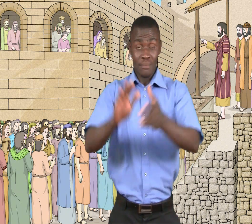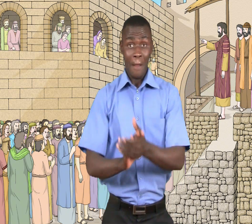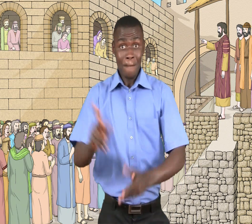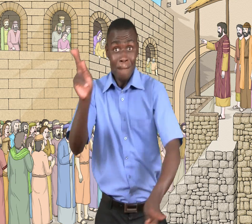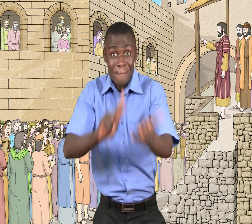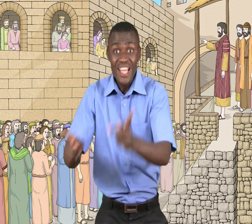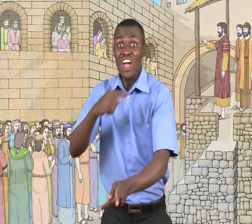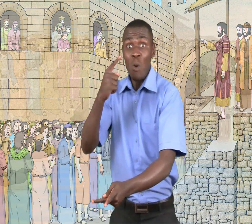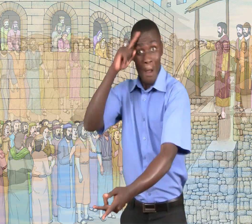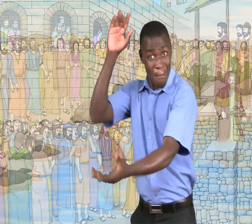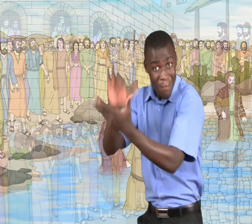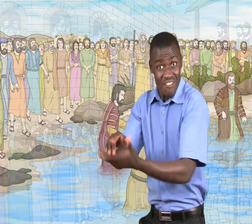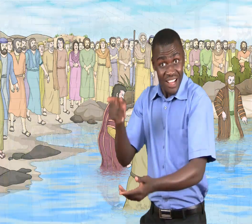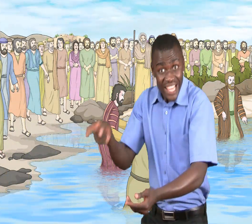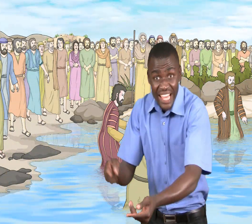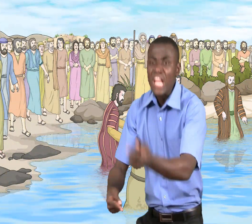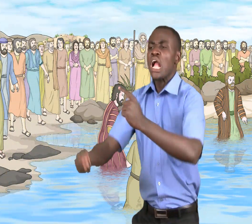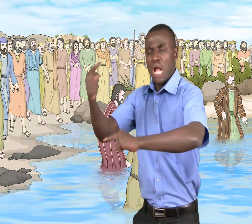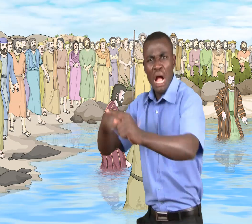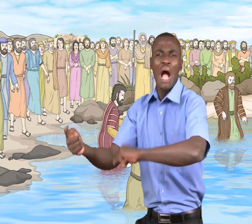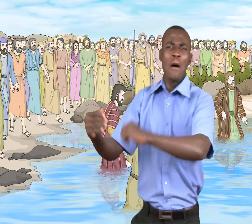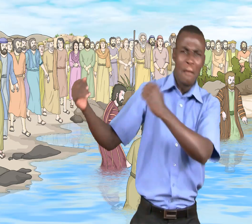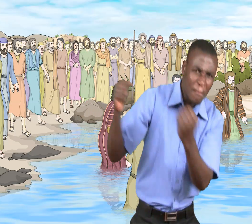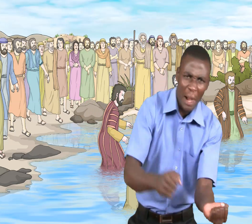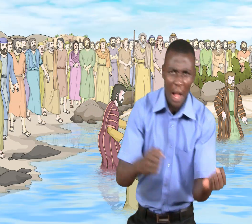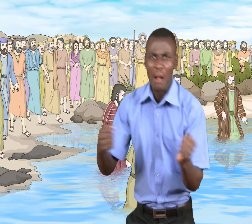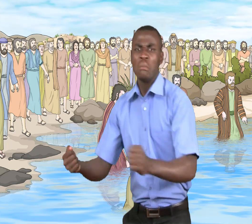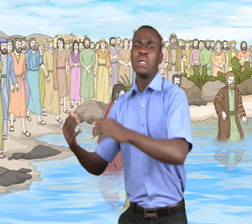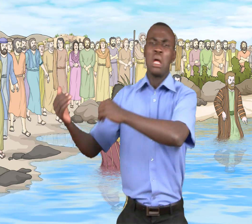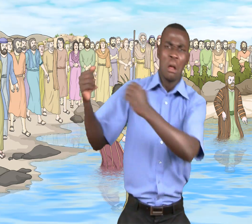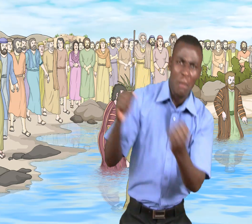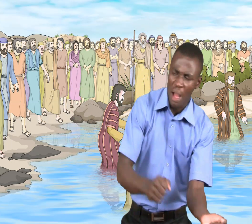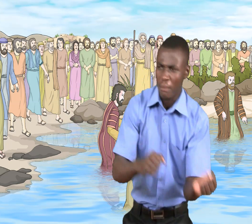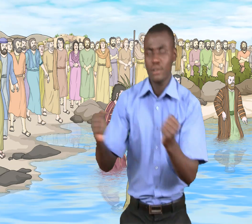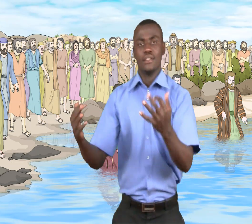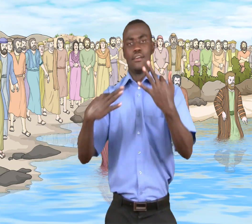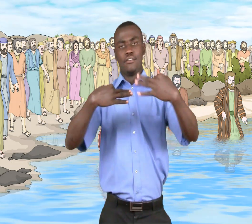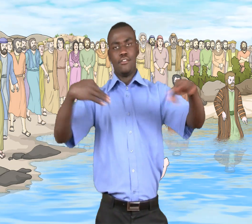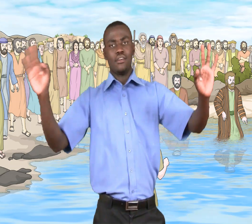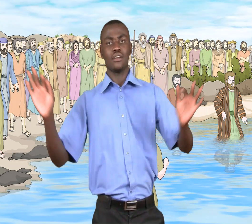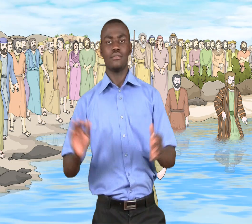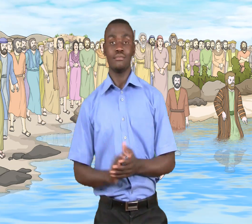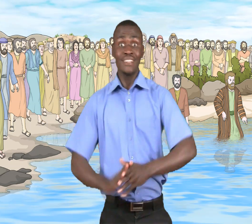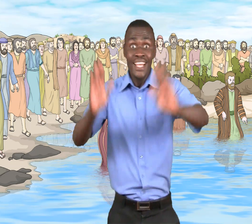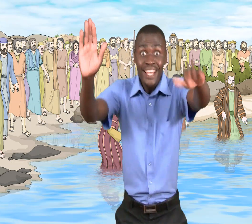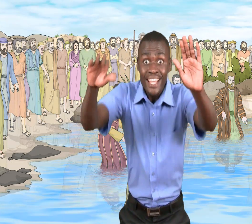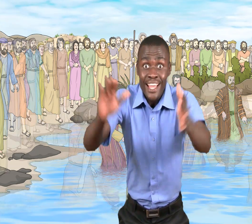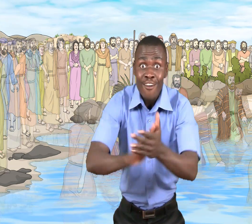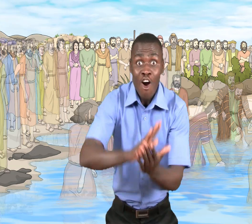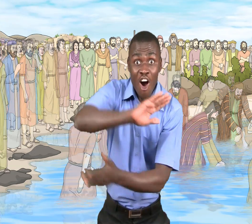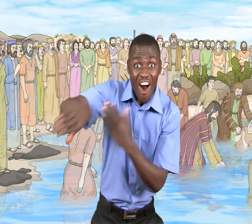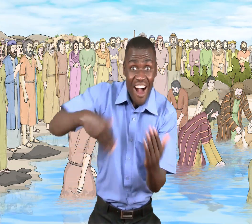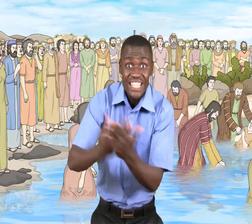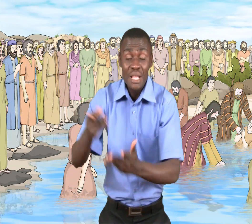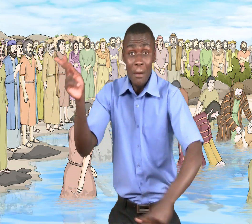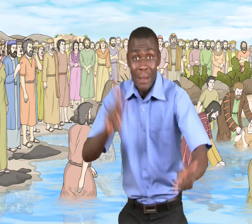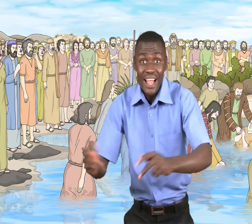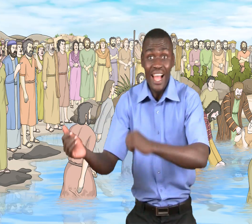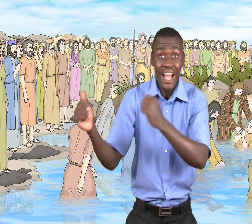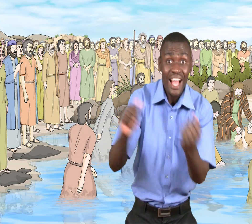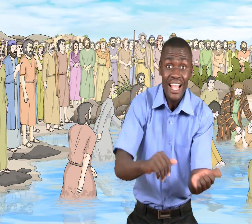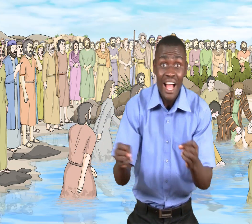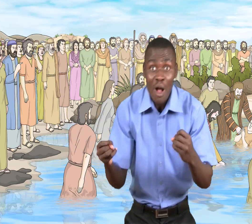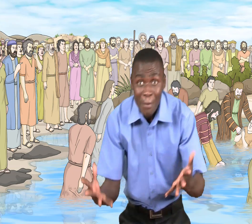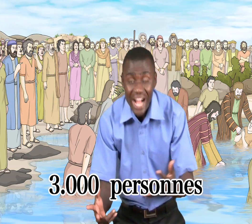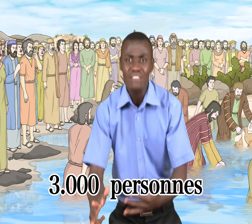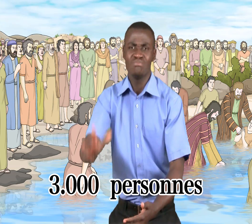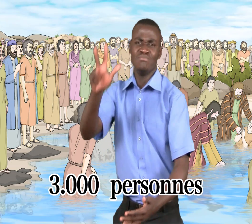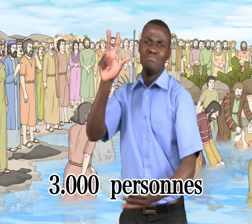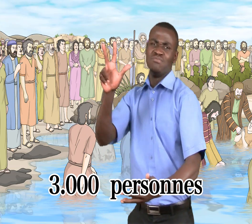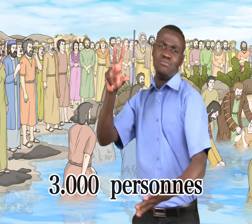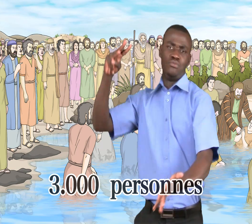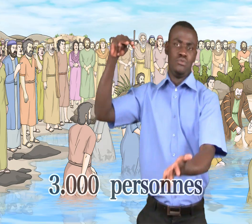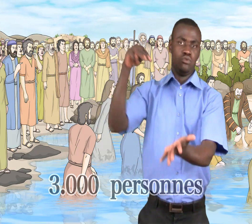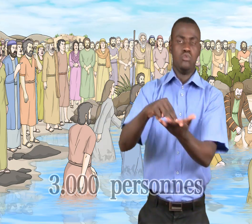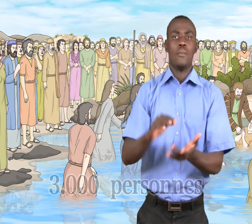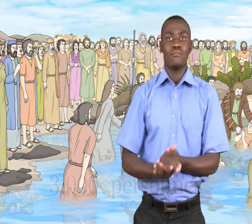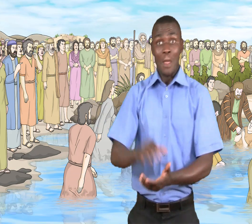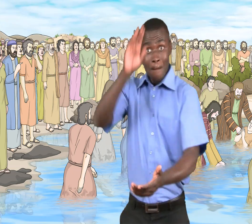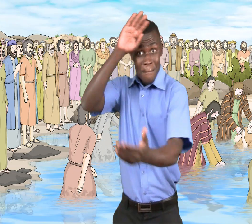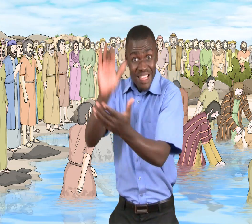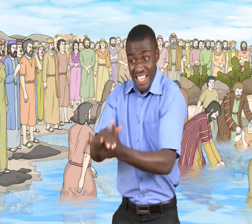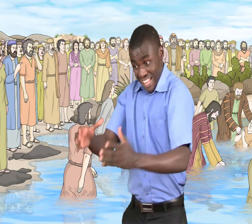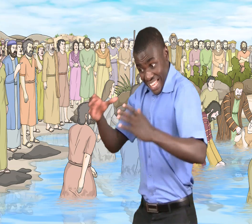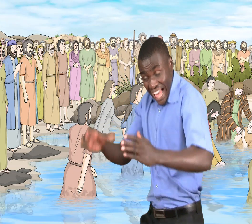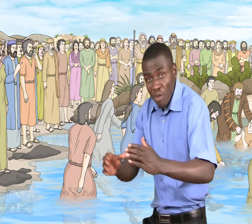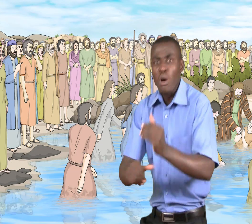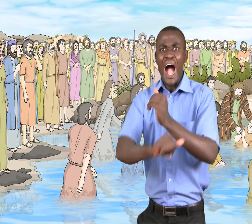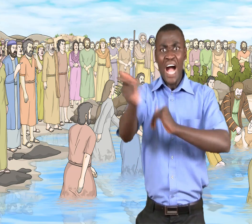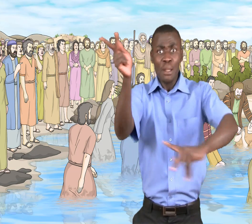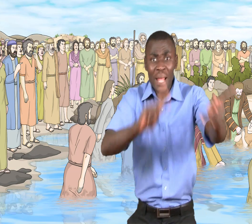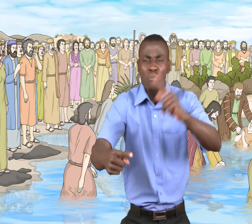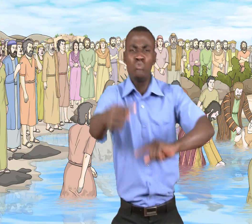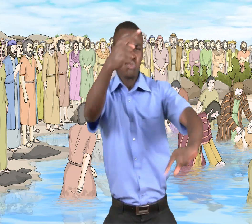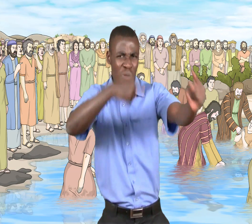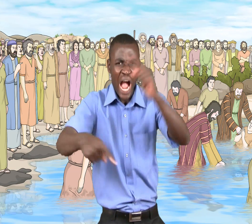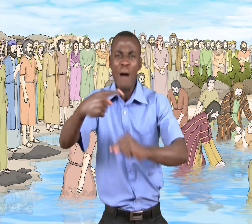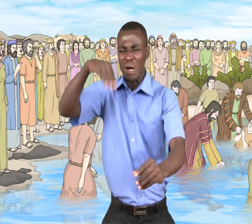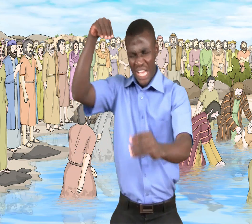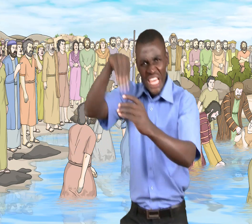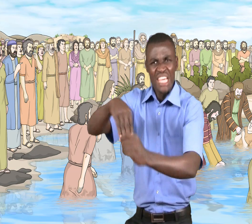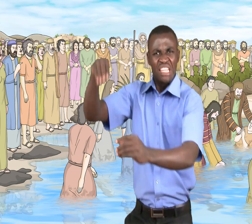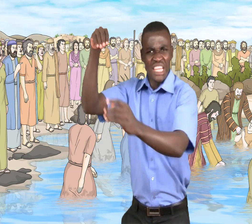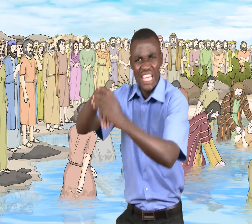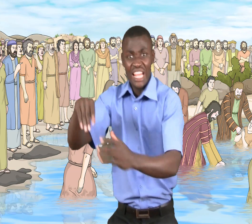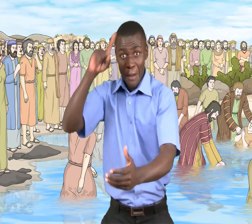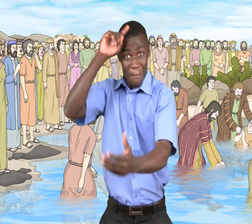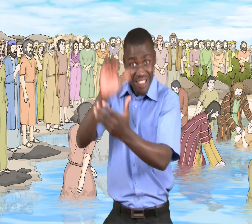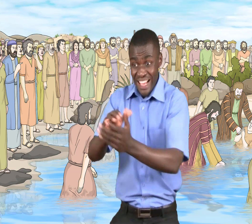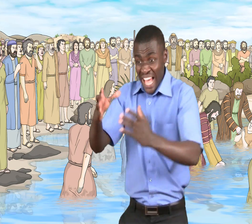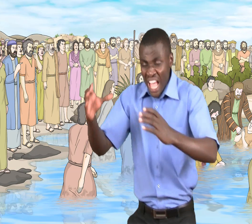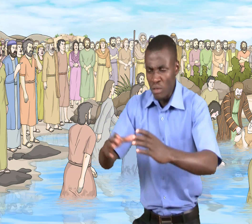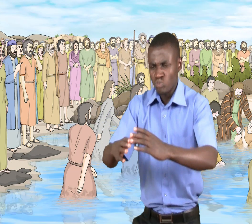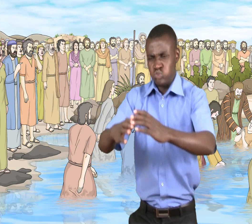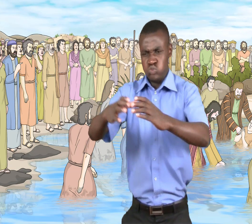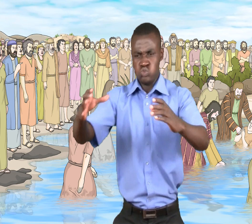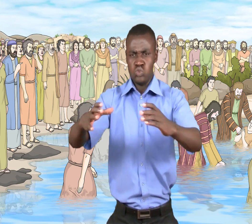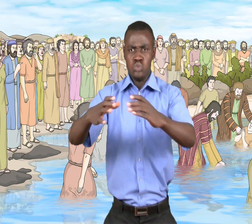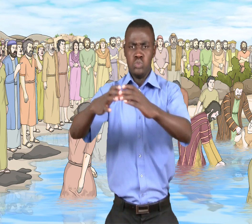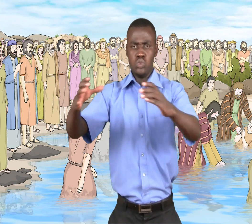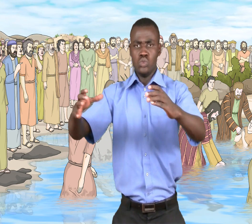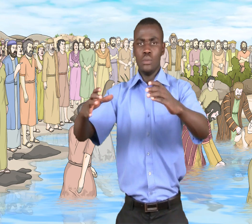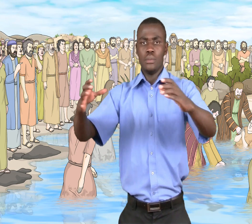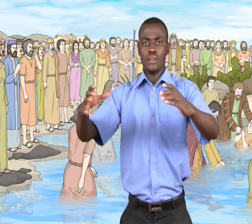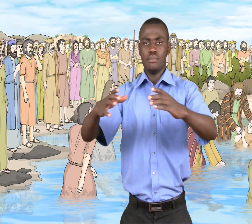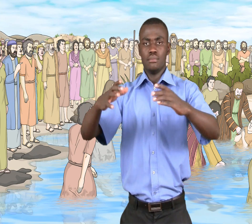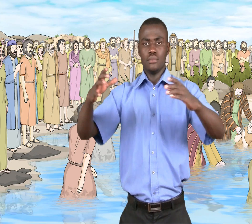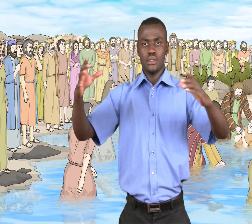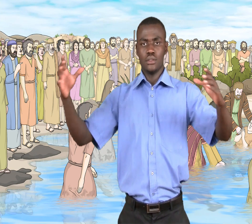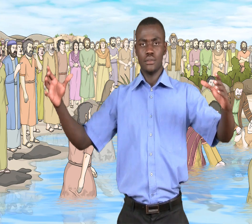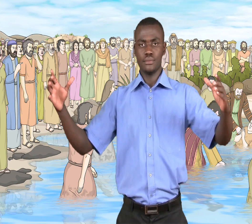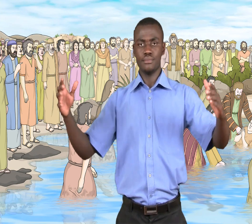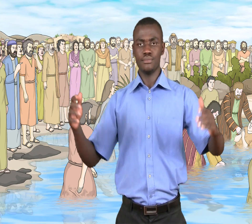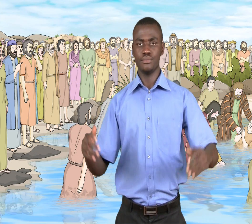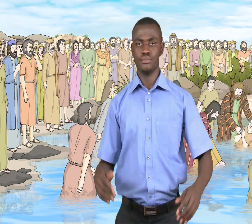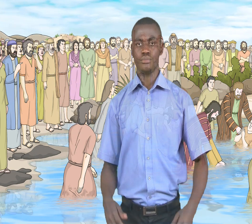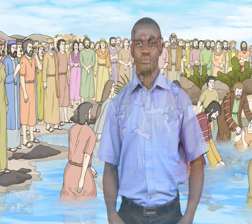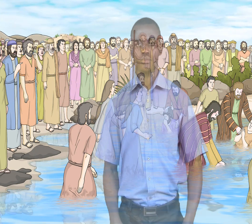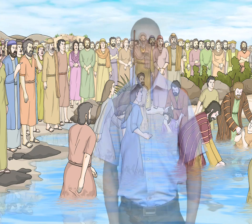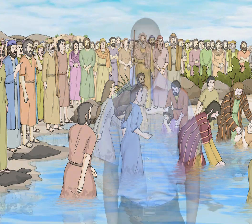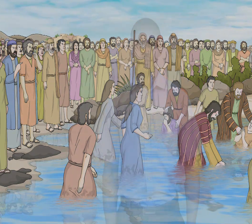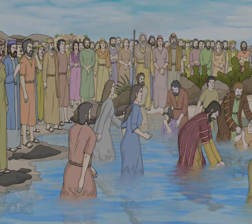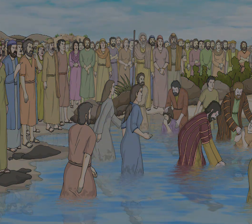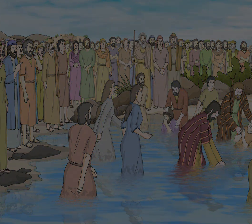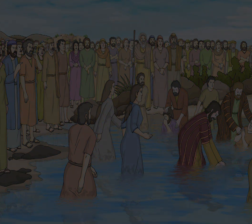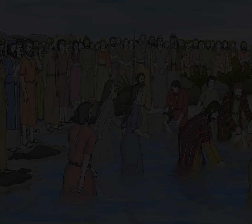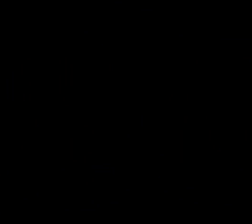Those who embraced his message were baptized, and about three thousand were added to the believers that day.